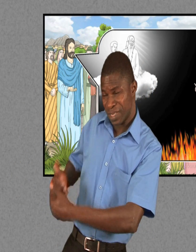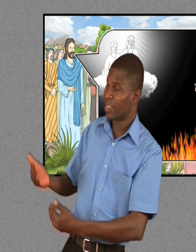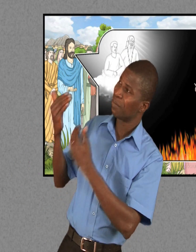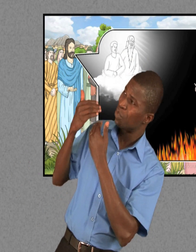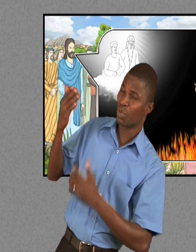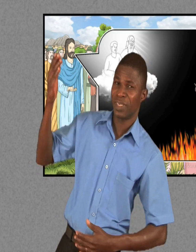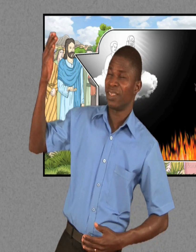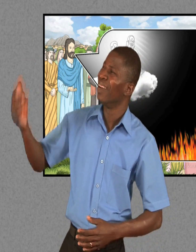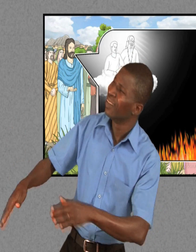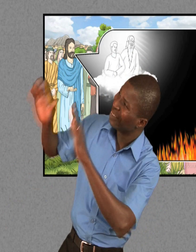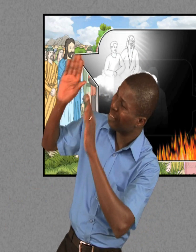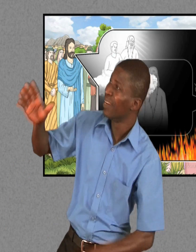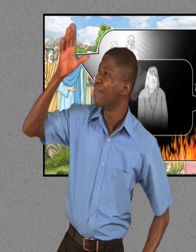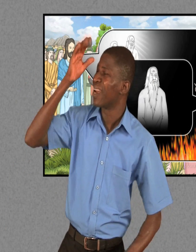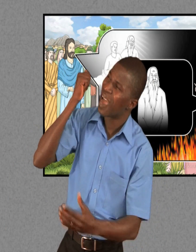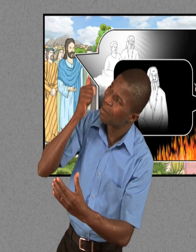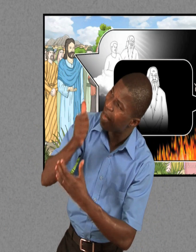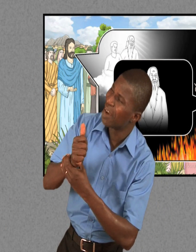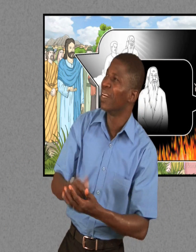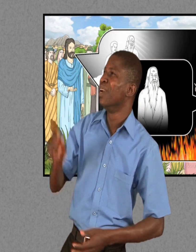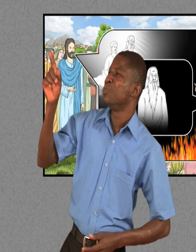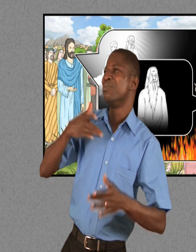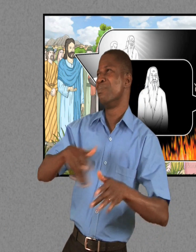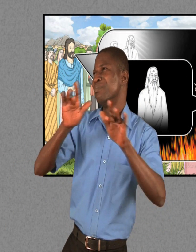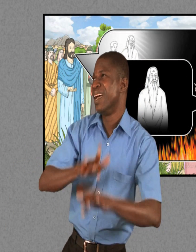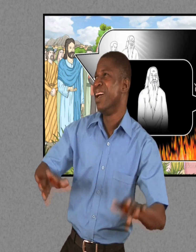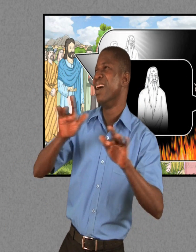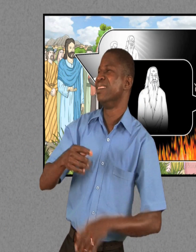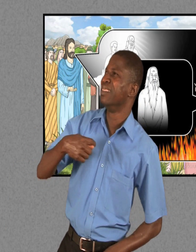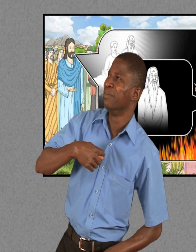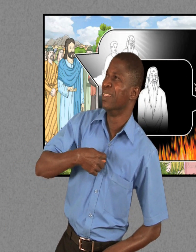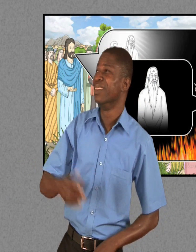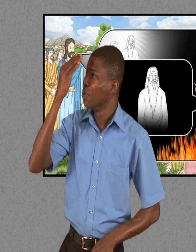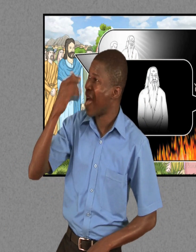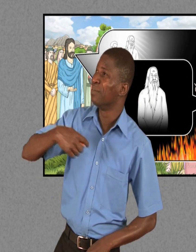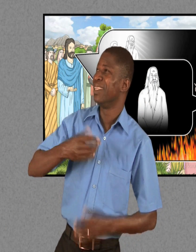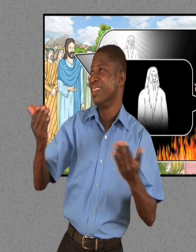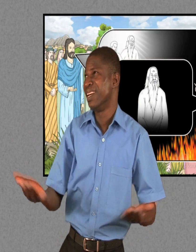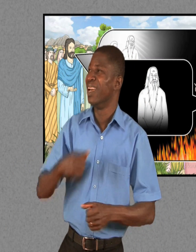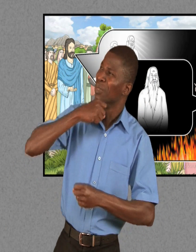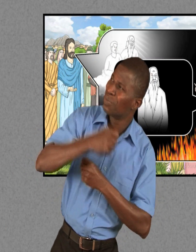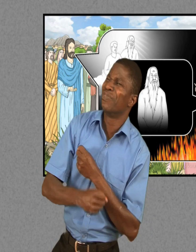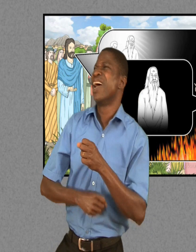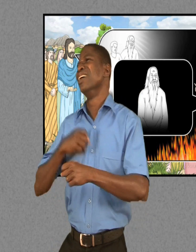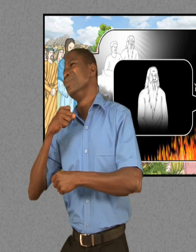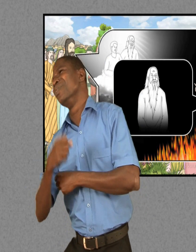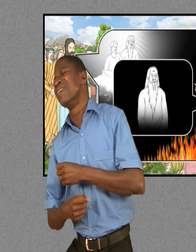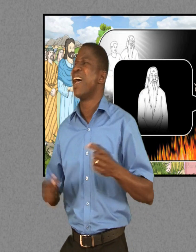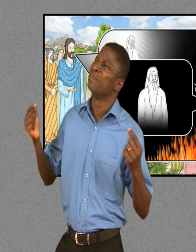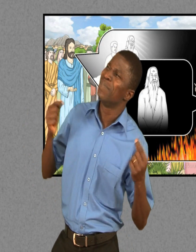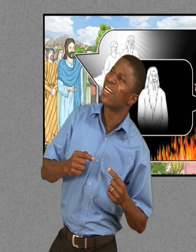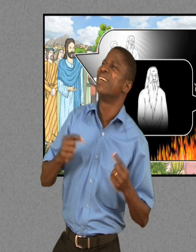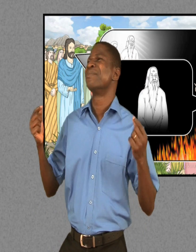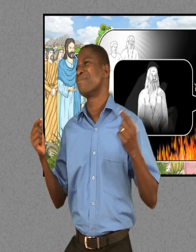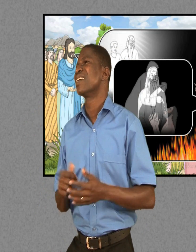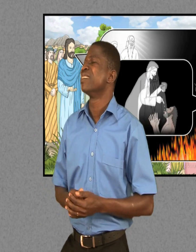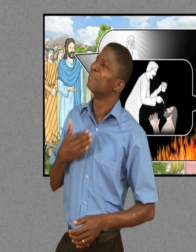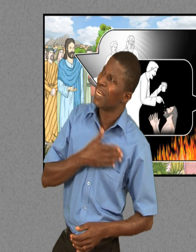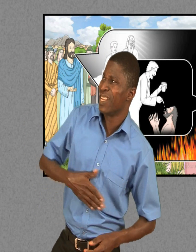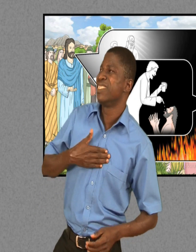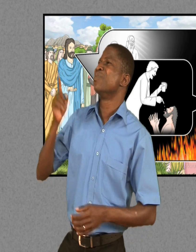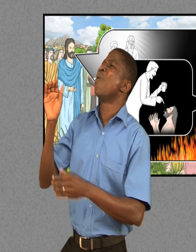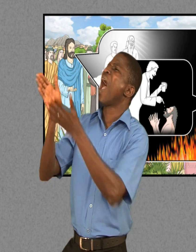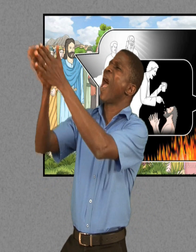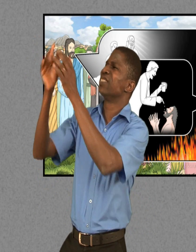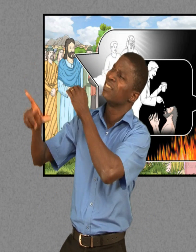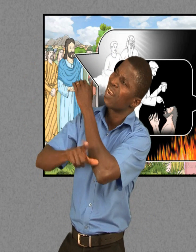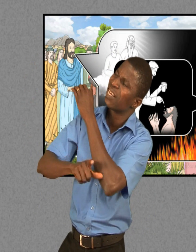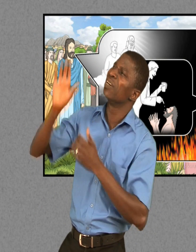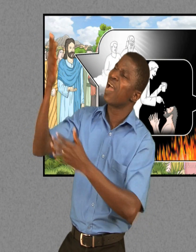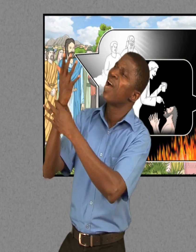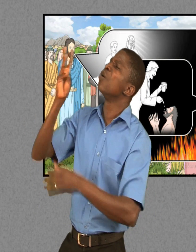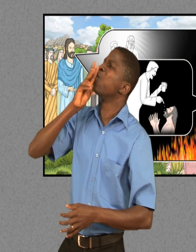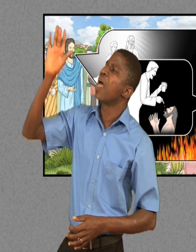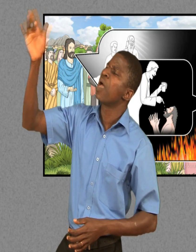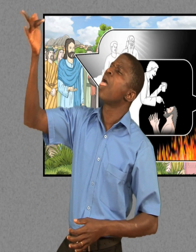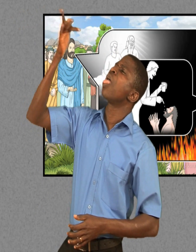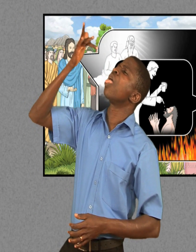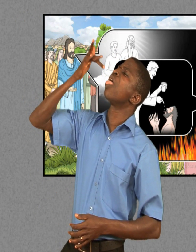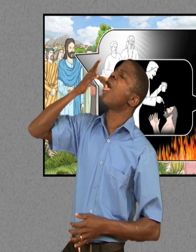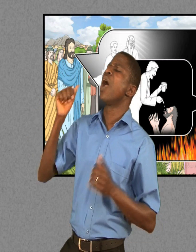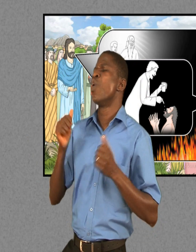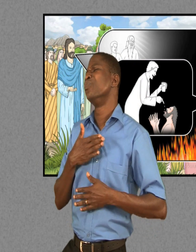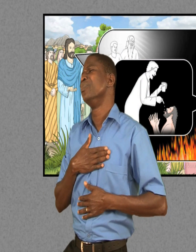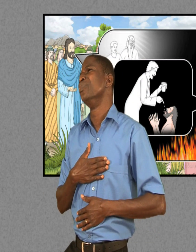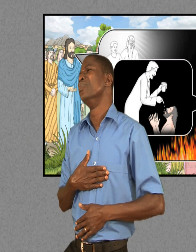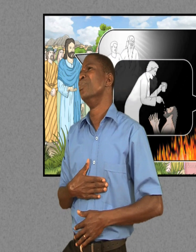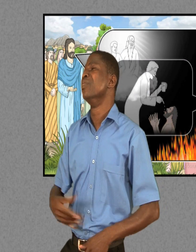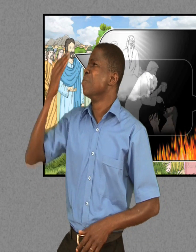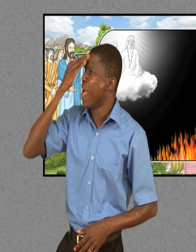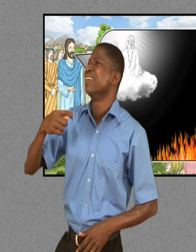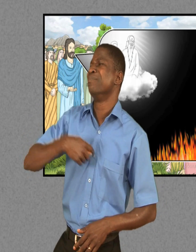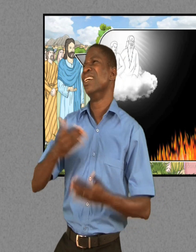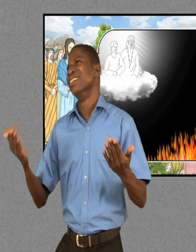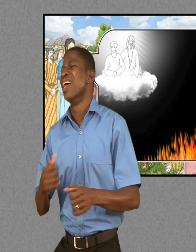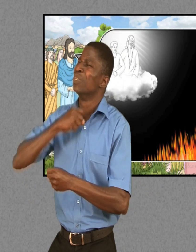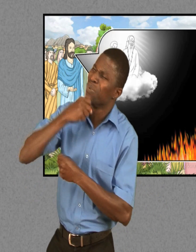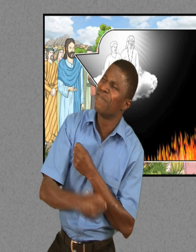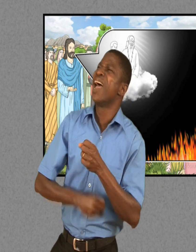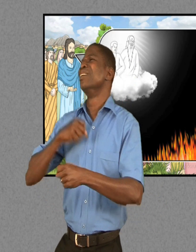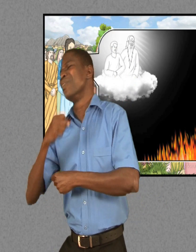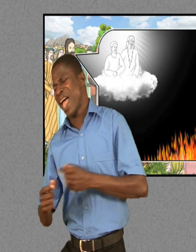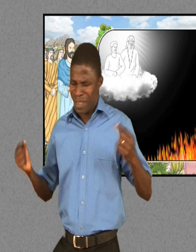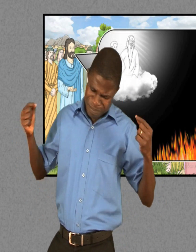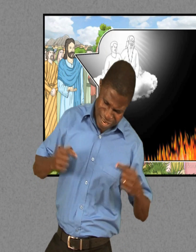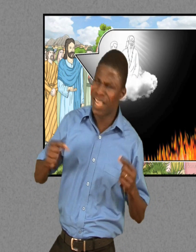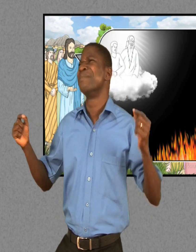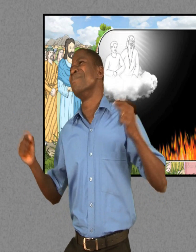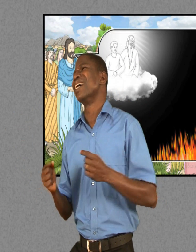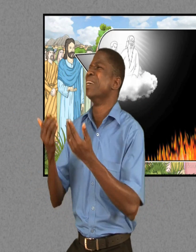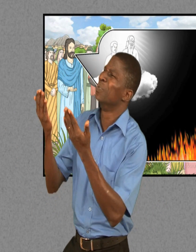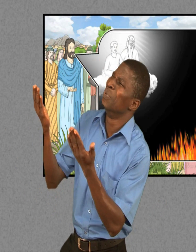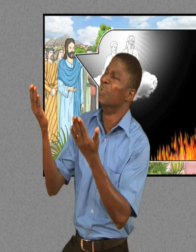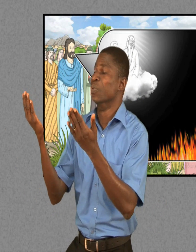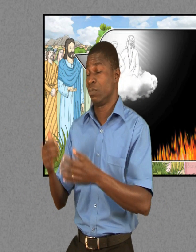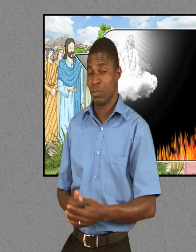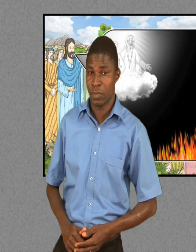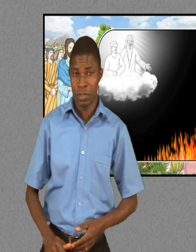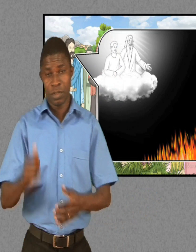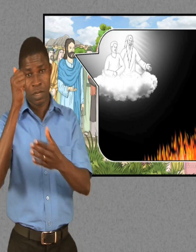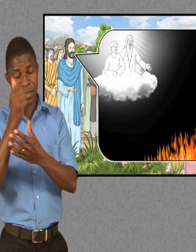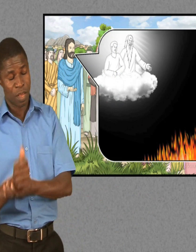So he cried out, ‘Father Abraham, have mercy on me and send Lazarus to dip the tip of his finger in water and cool my tongue.